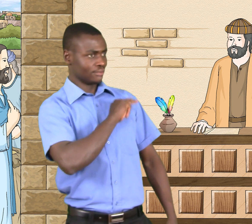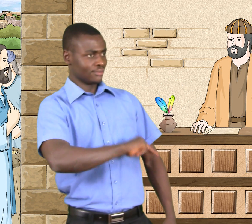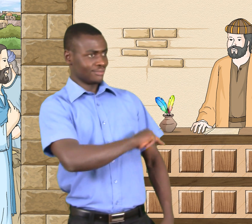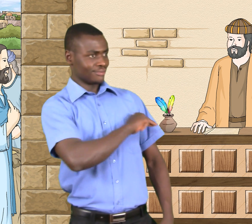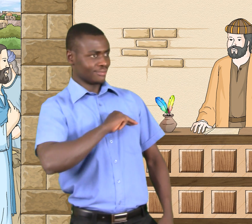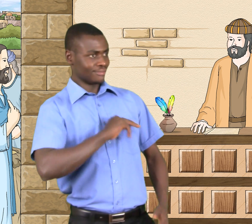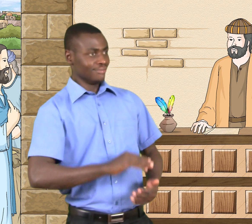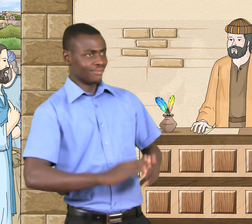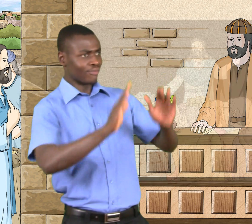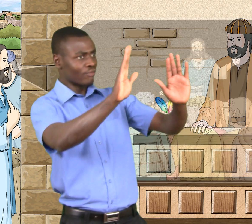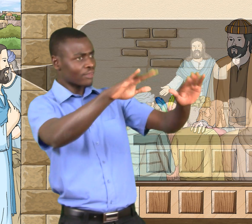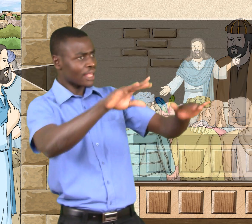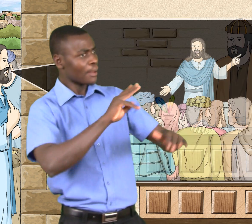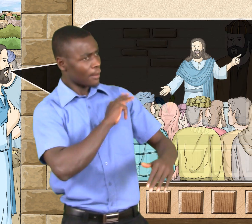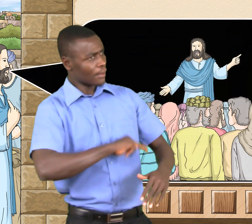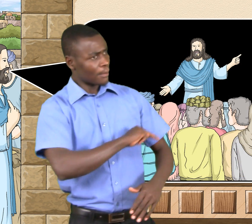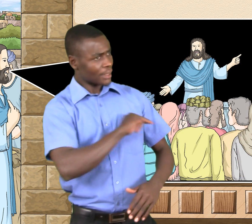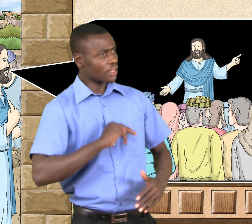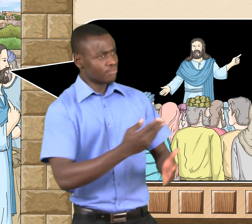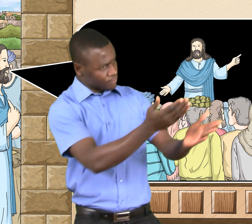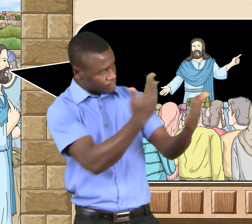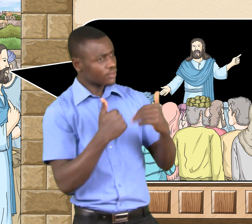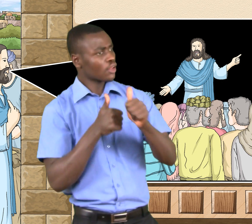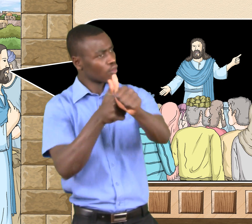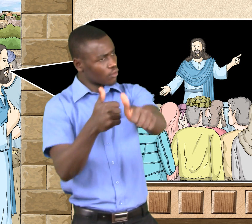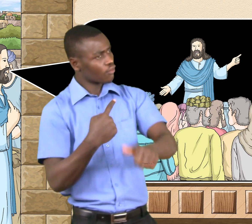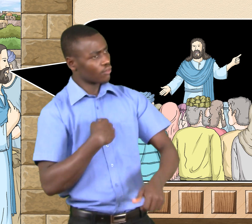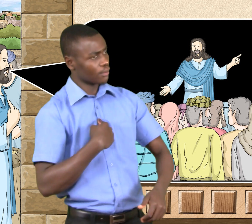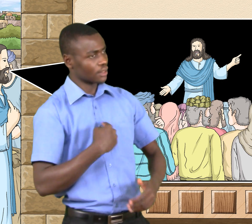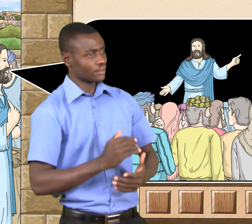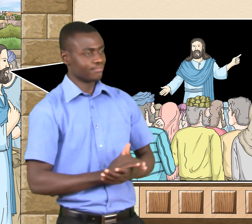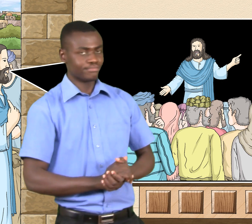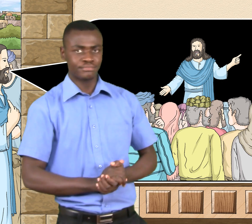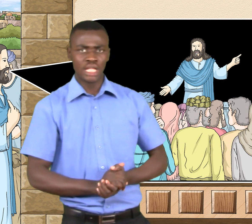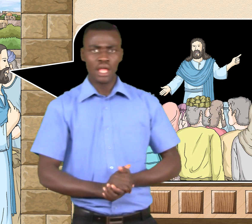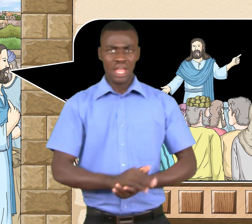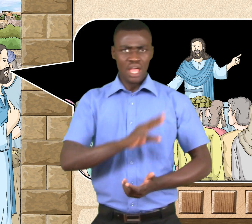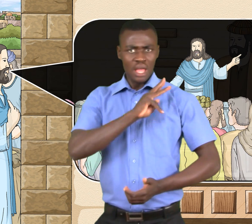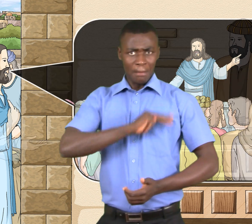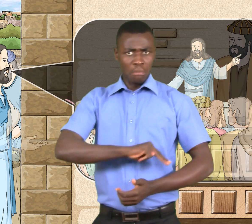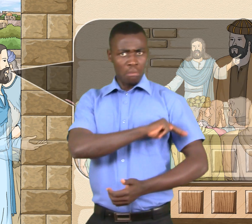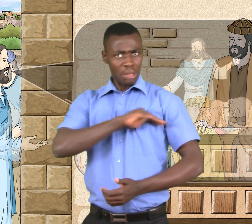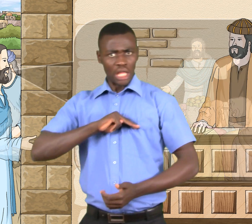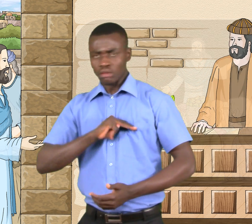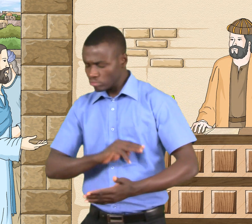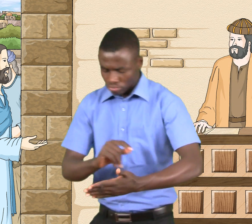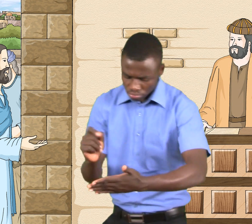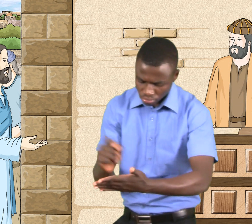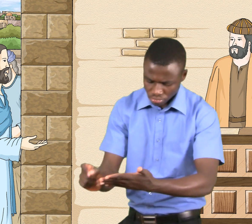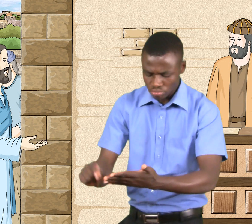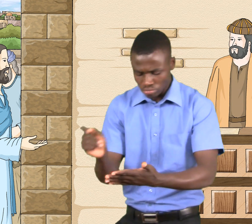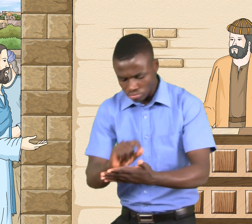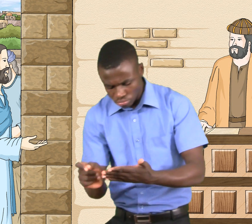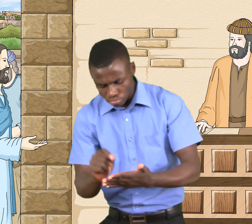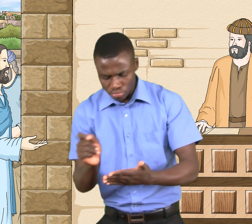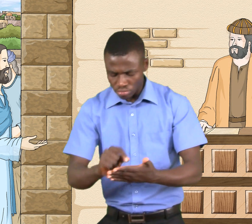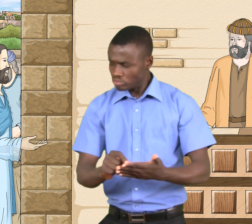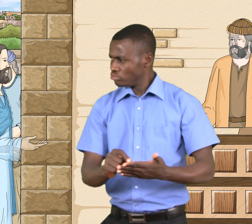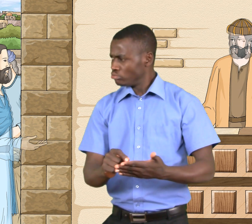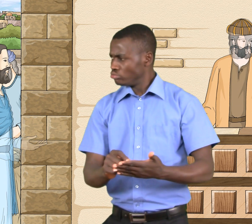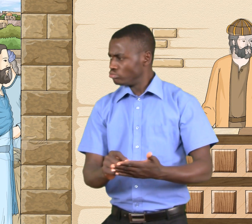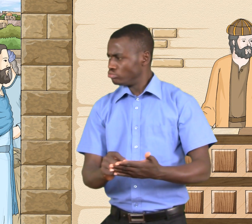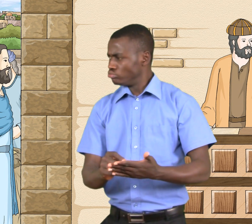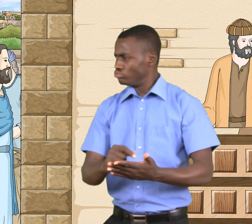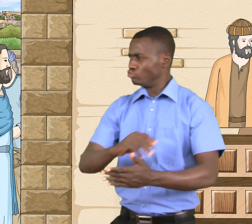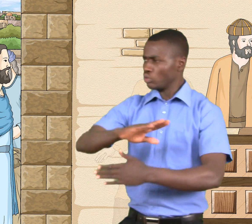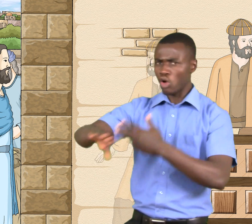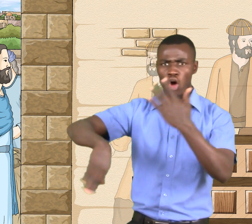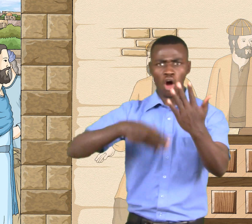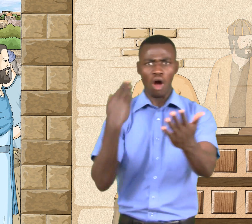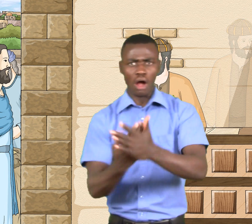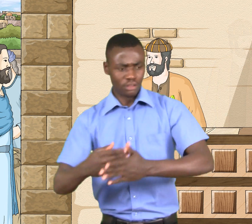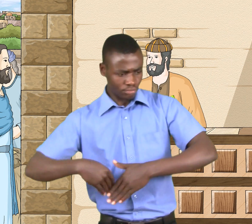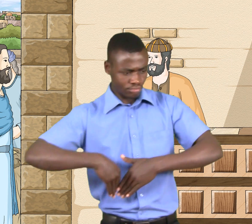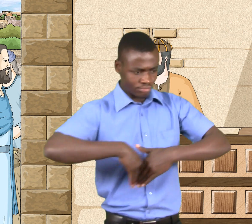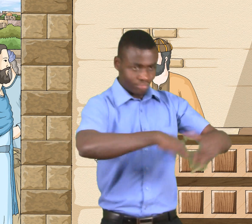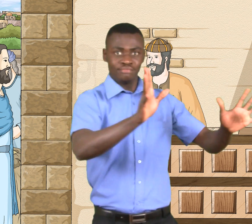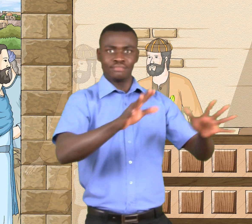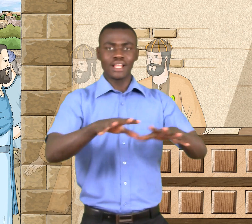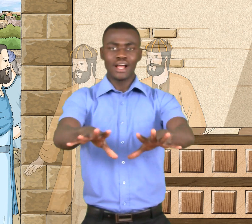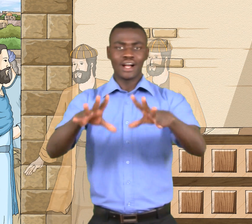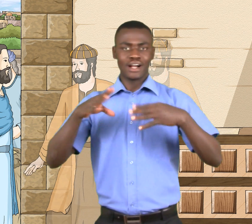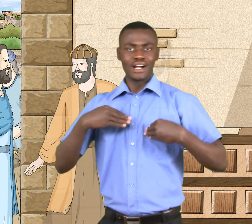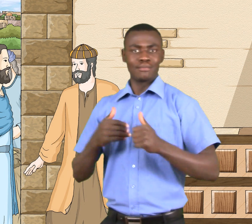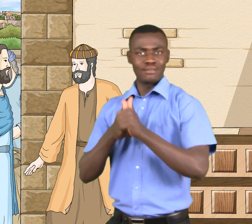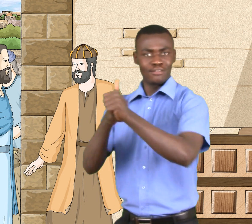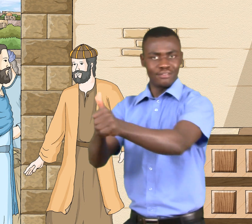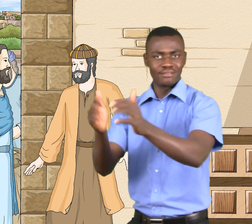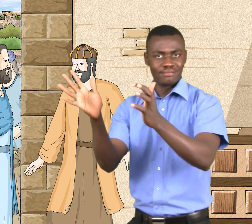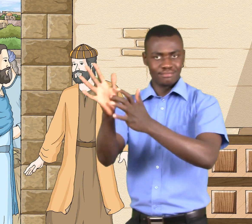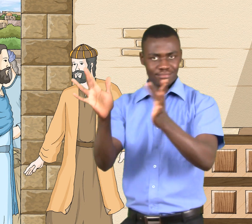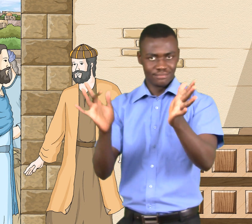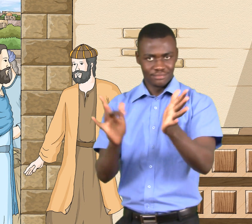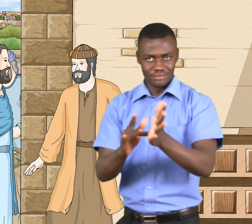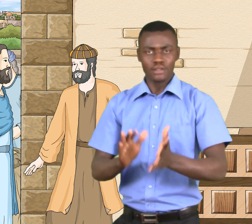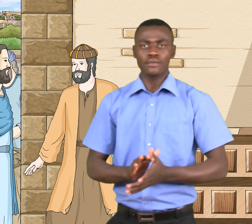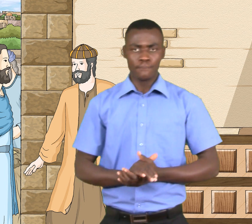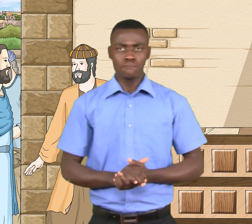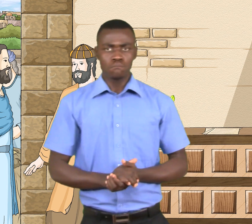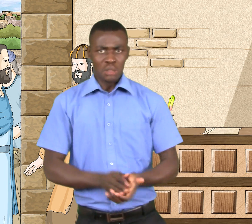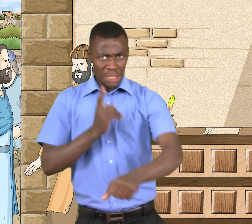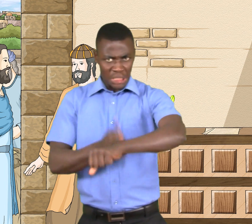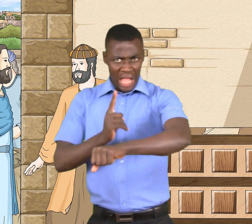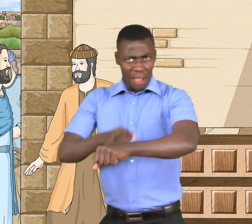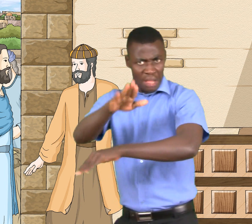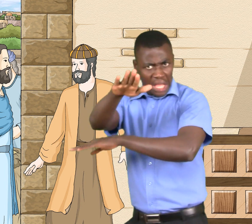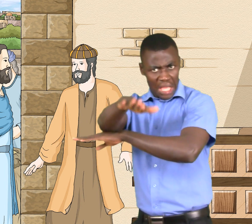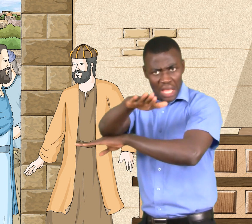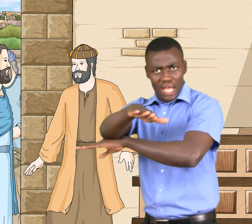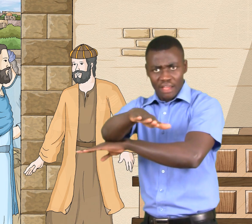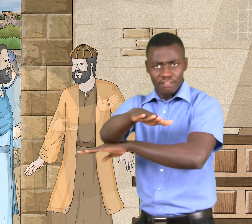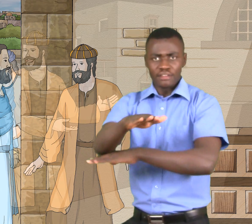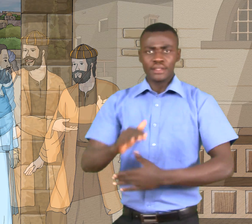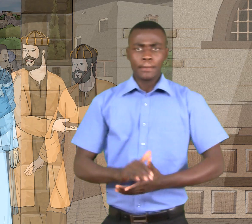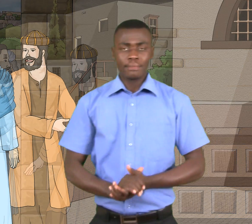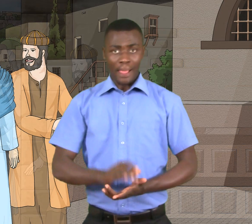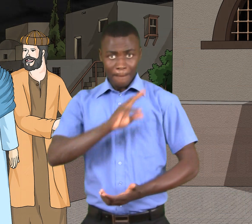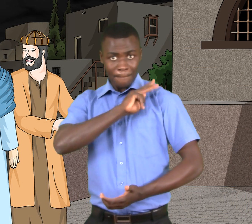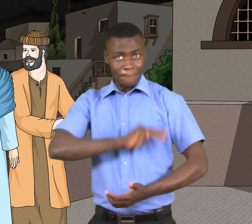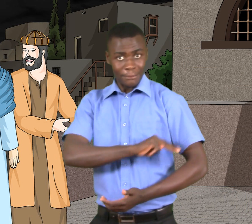“Follow Me,” He told him, and Levi got up and followed Him.